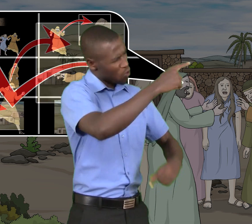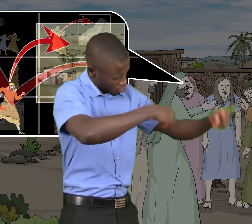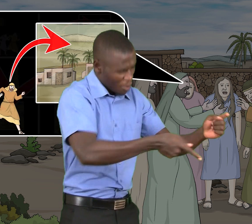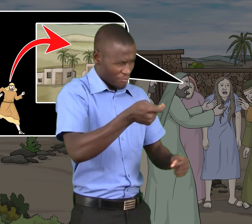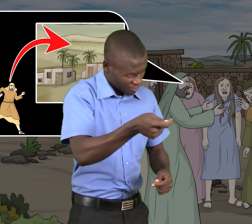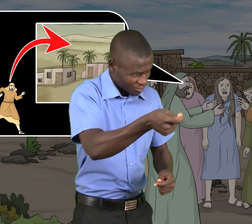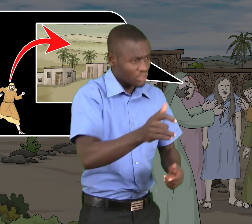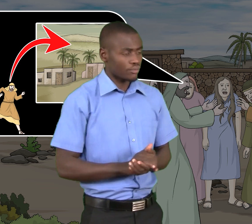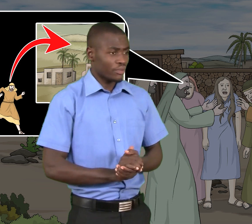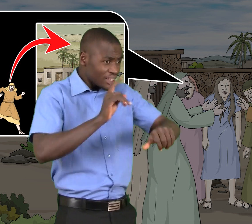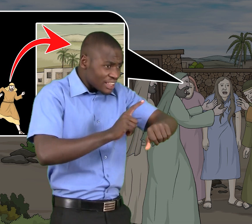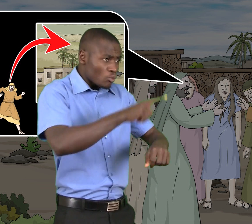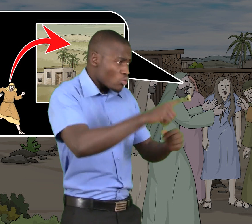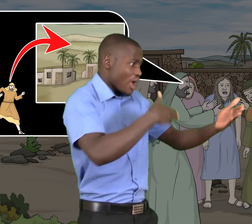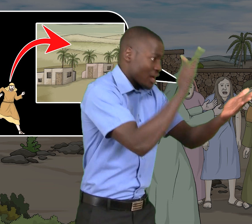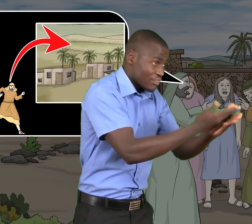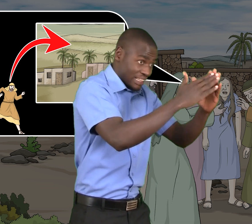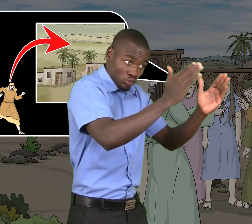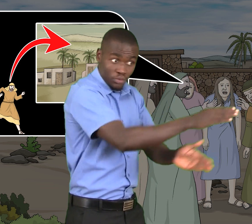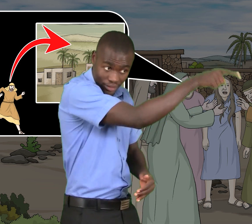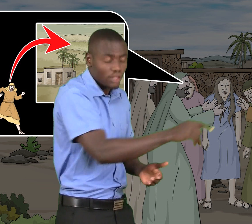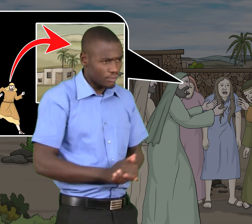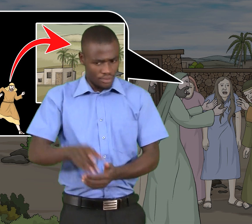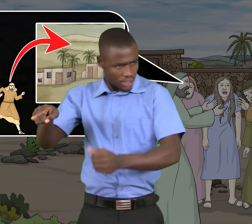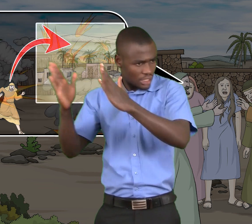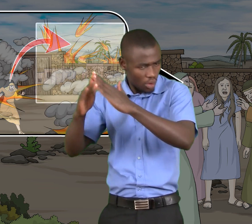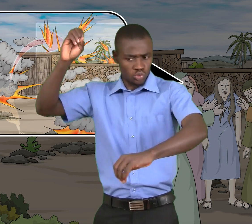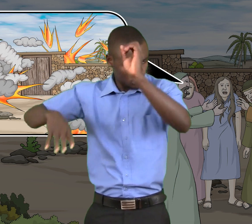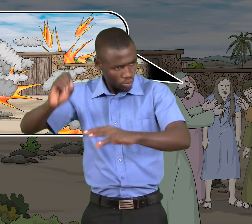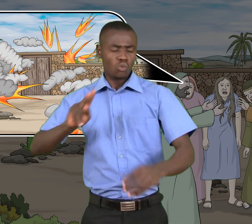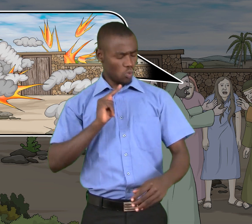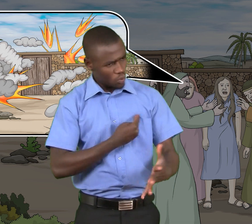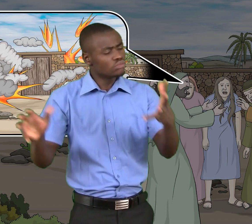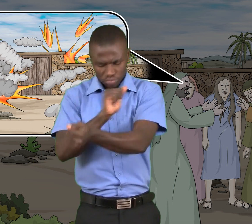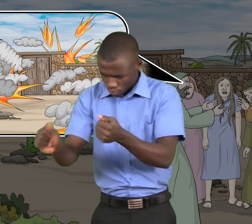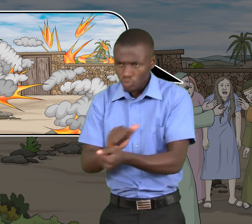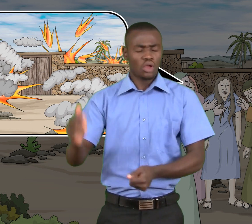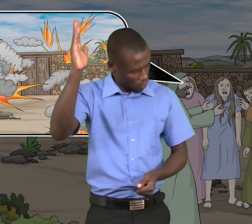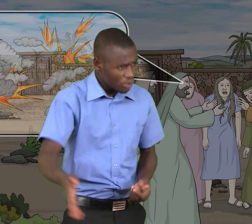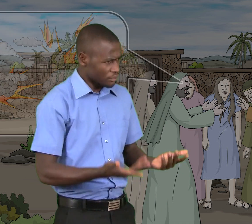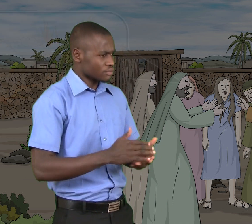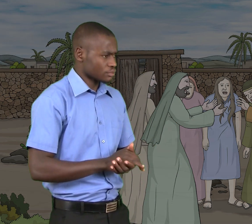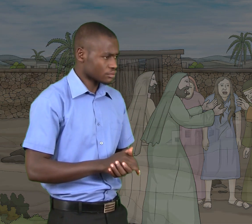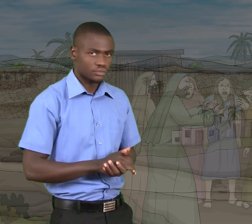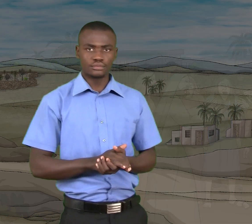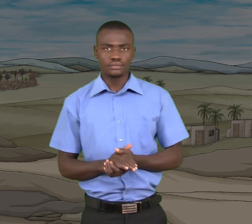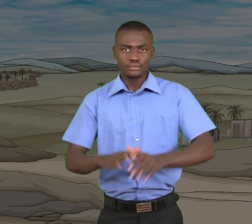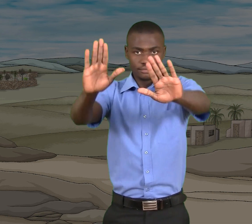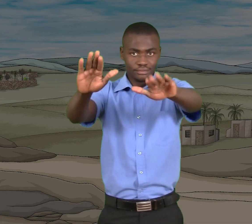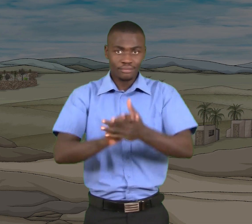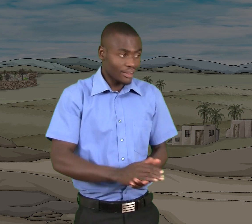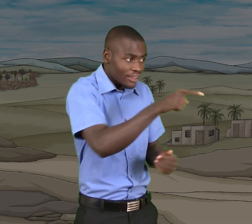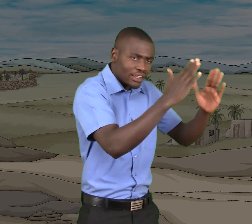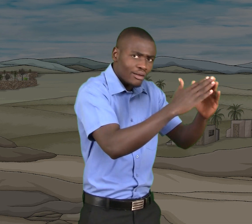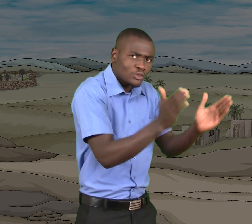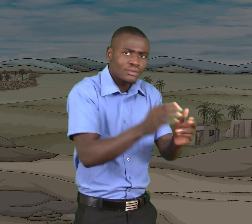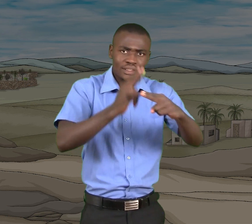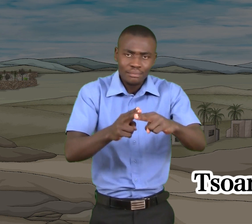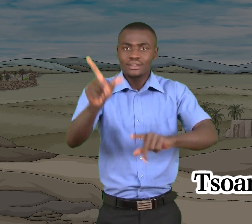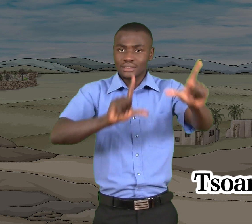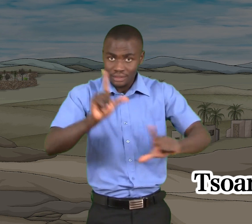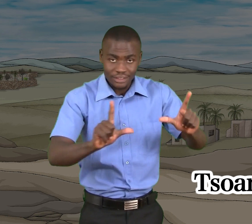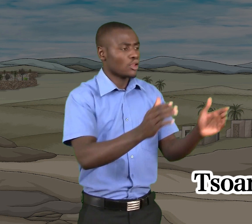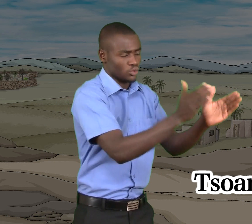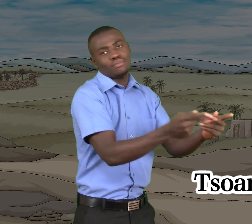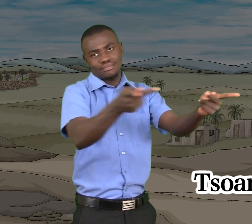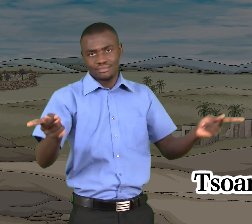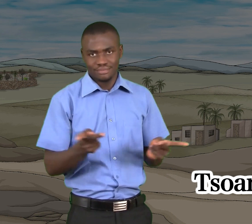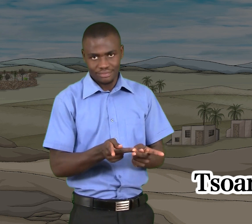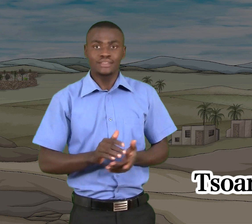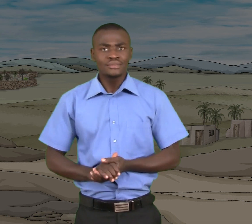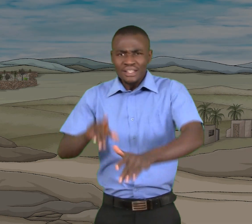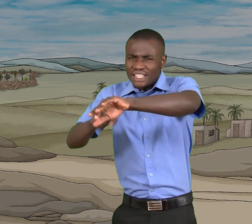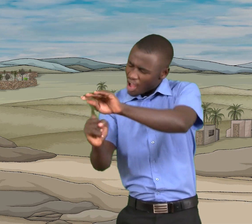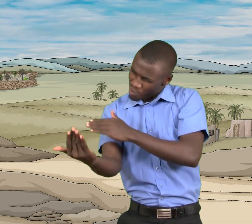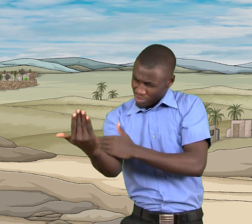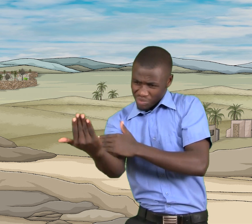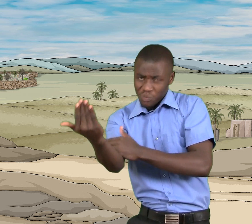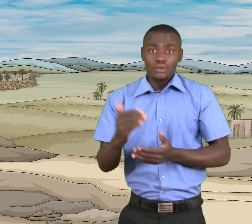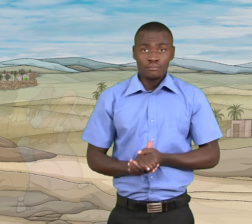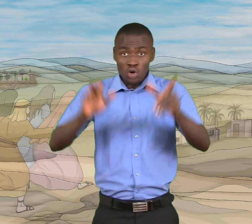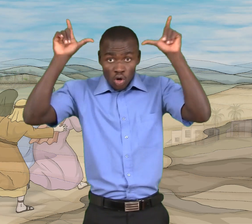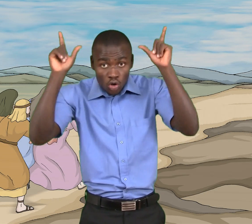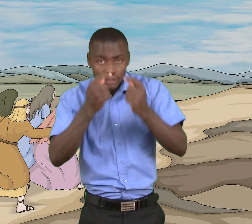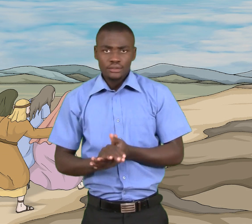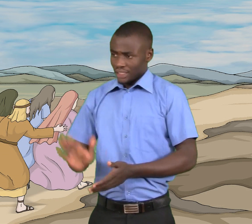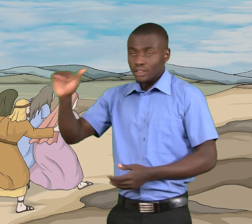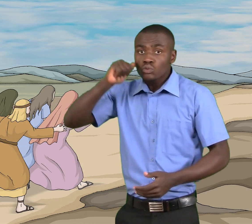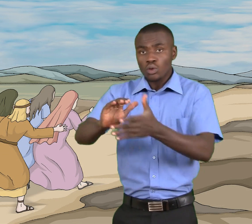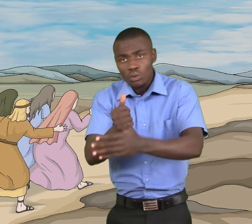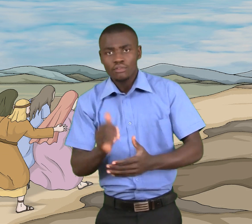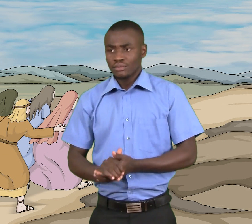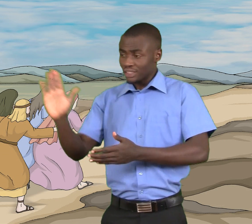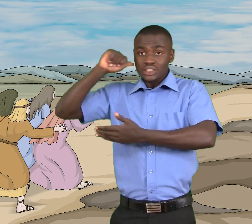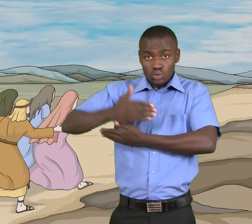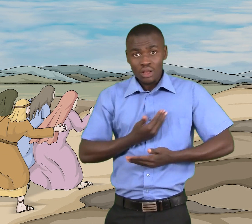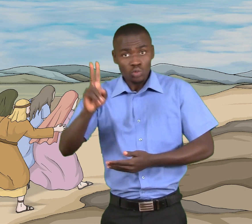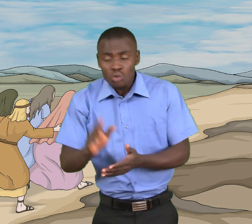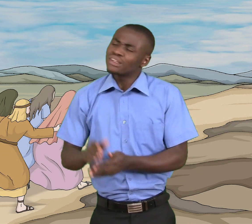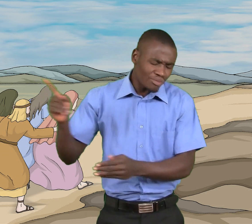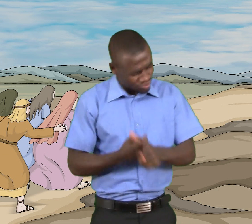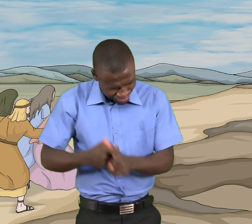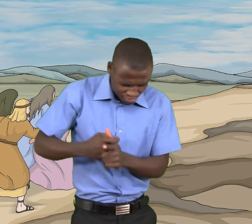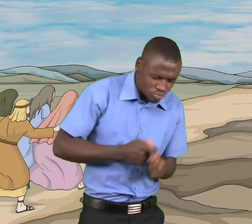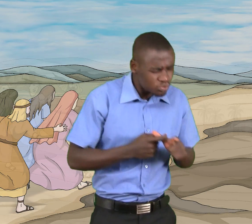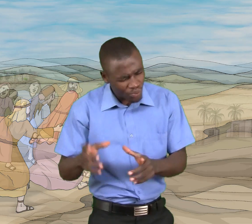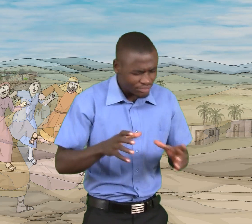Hurry! Run there quickly, for I cannot do anything until you reach it.” That is why the town was called Zoar.